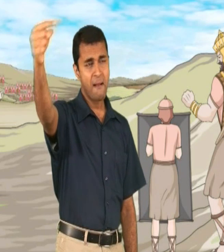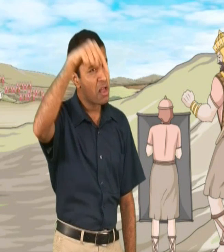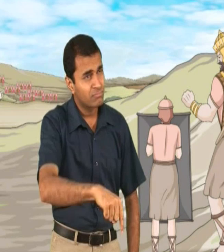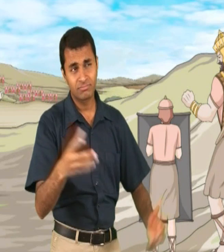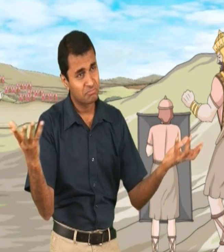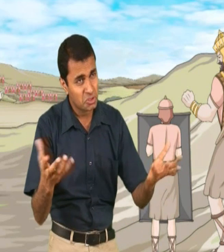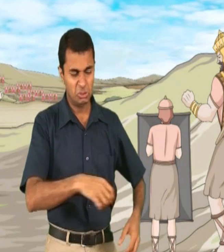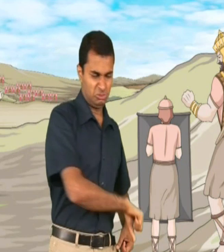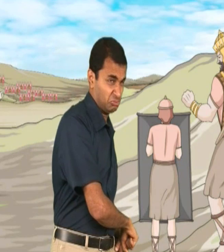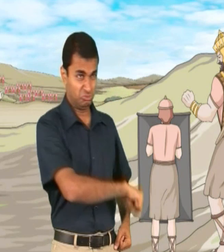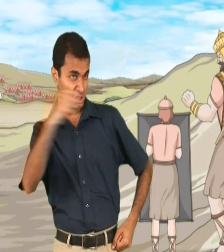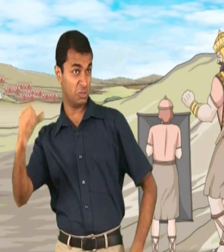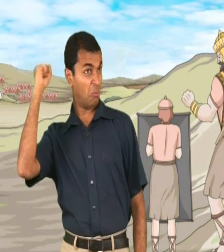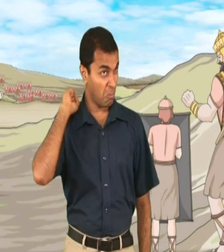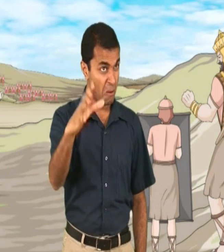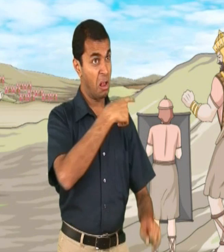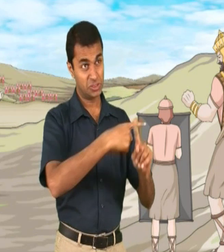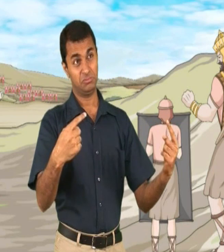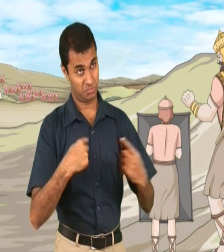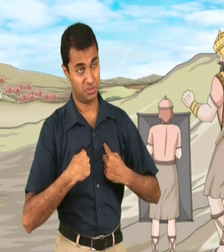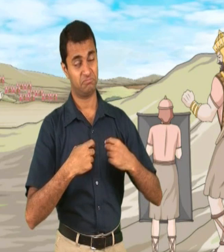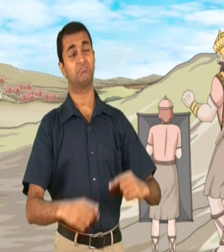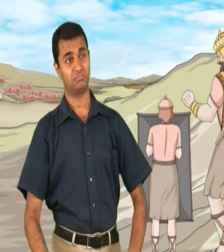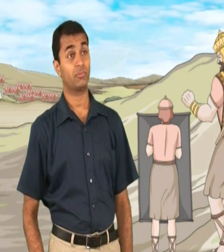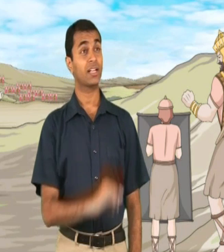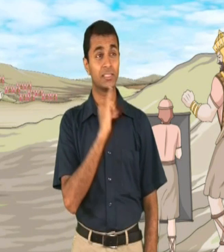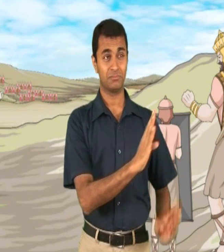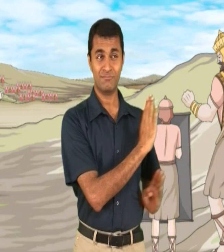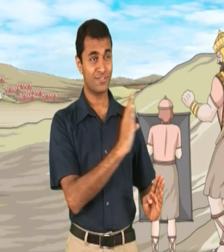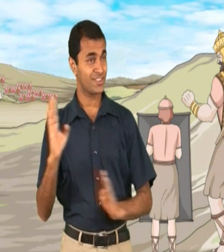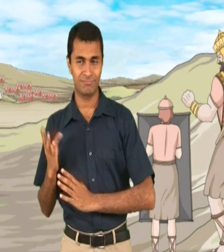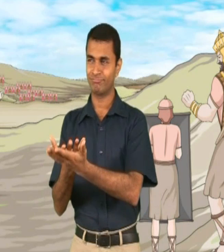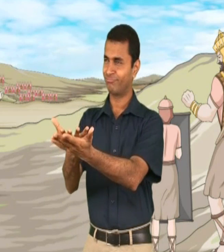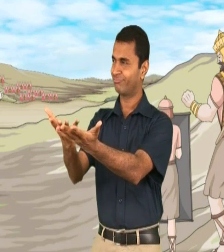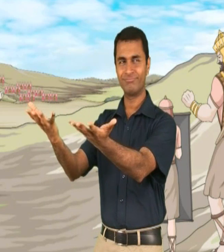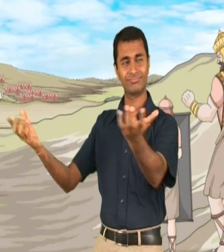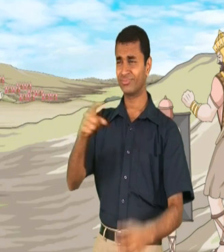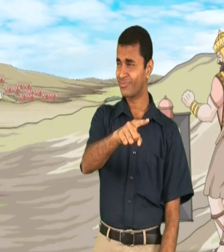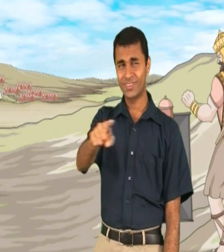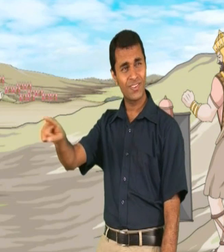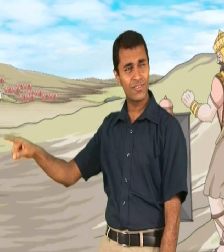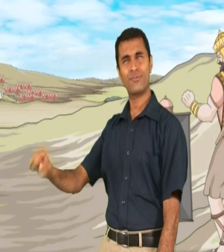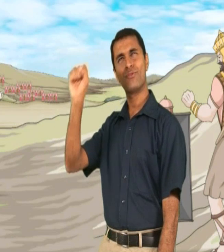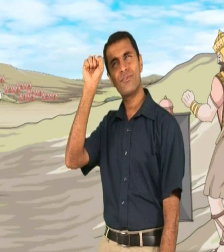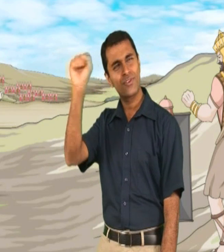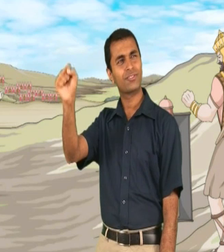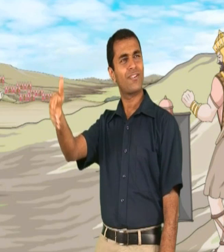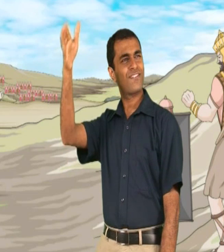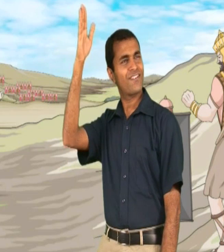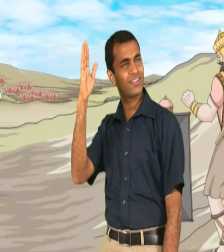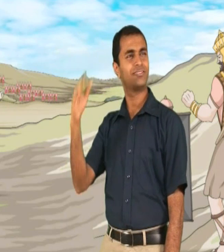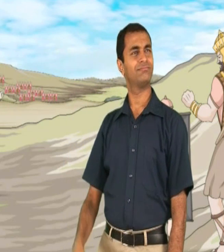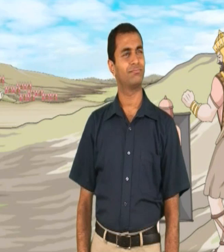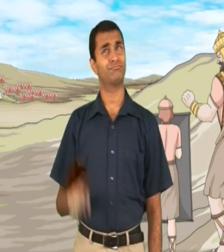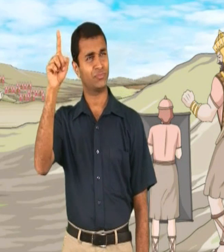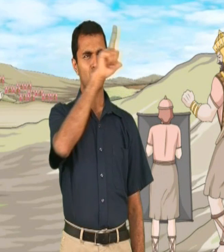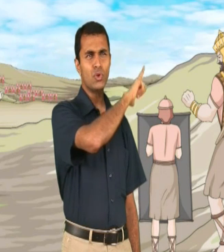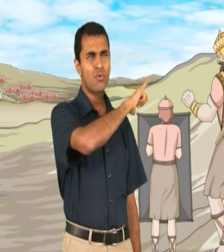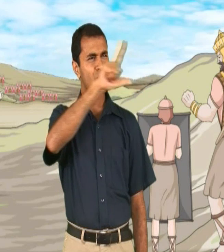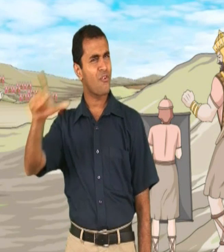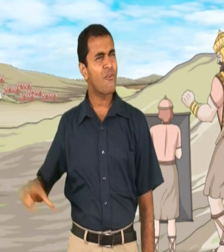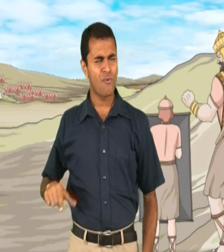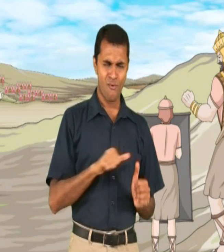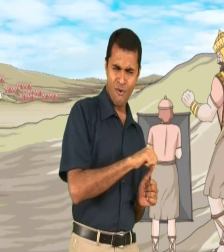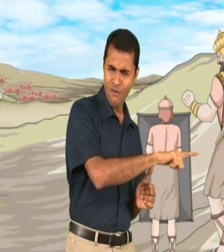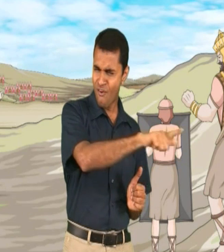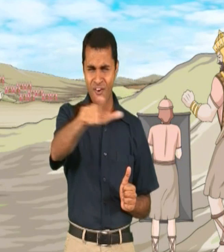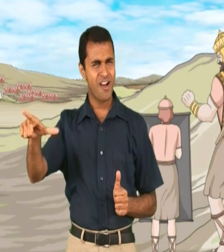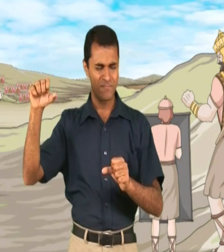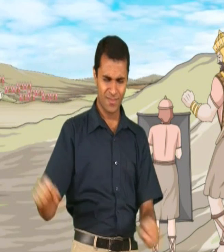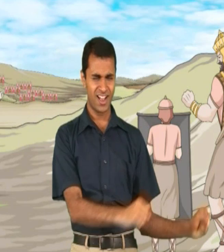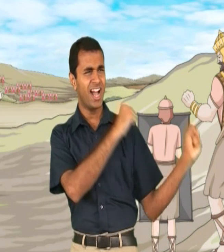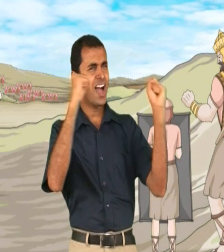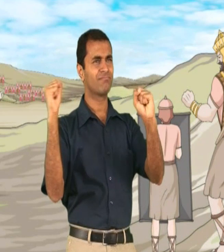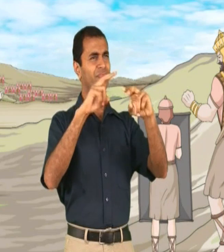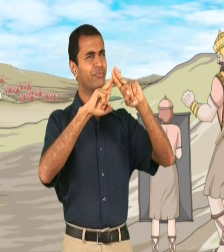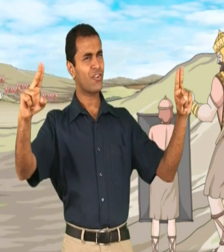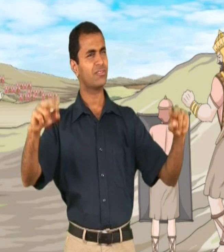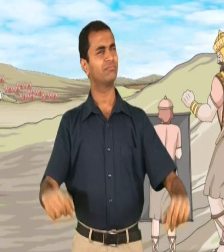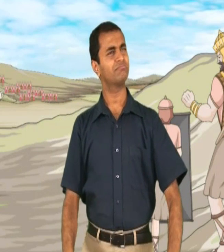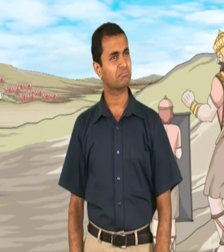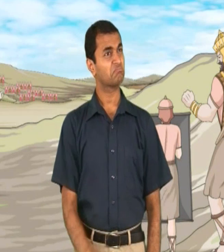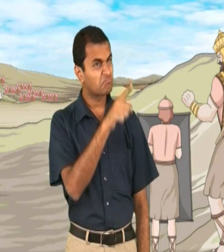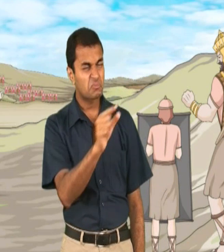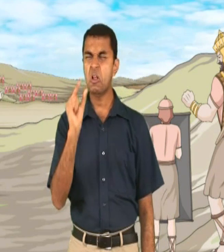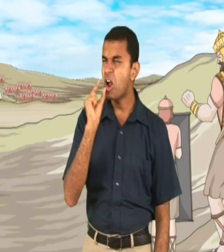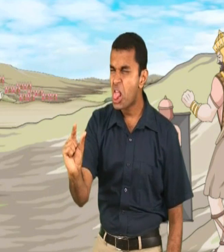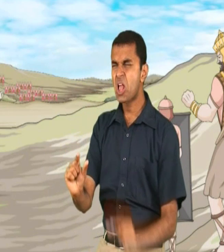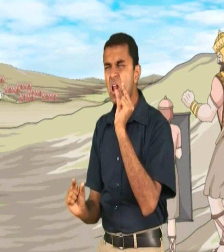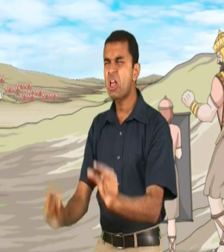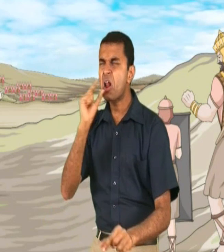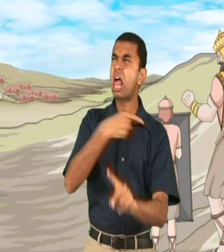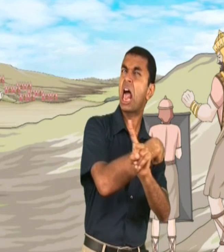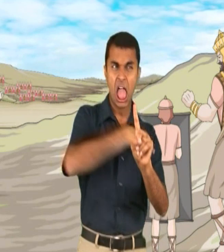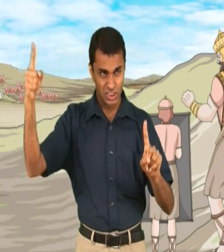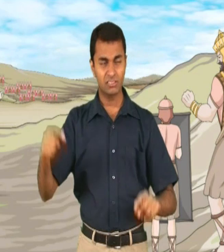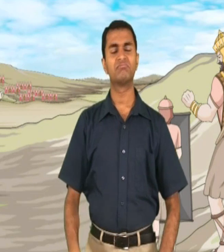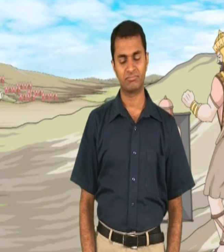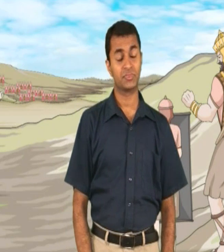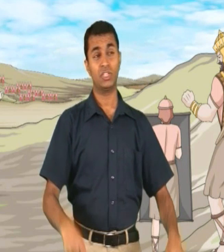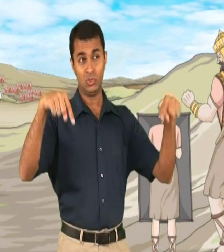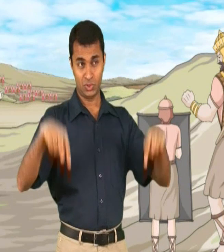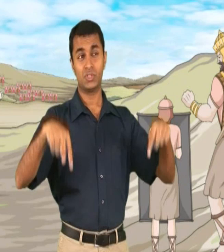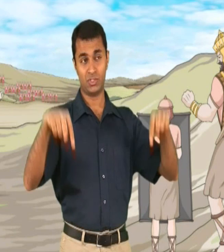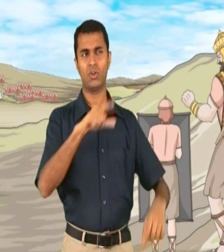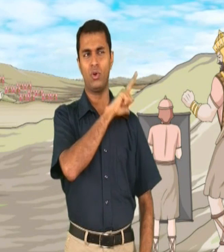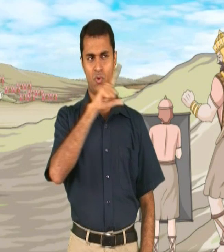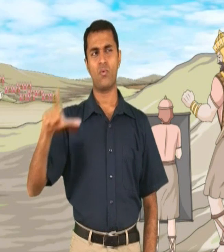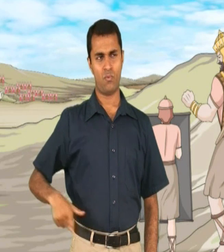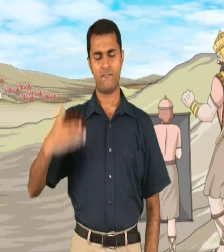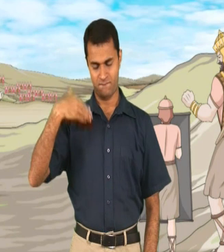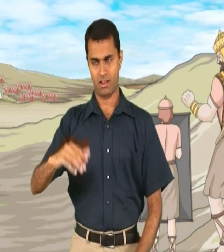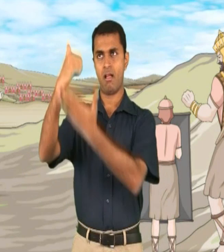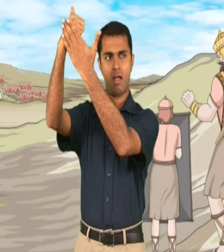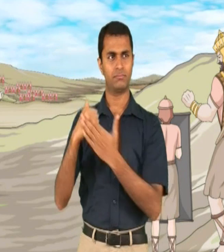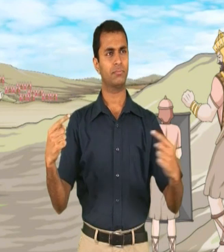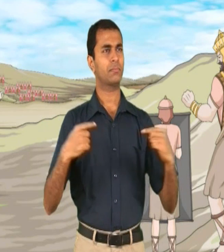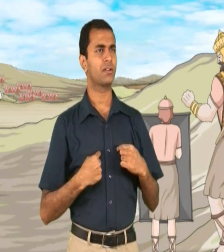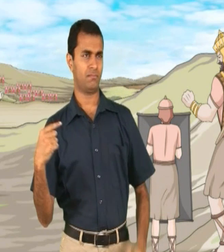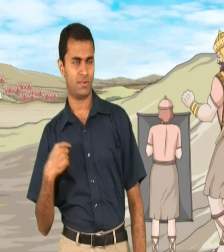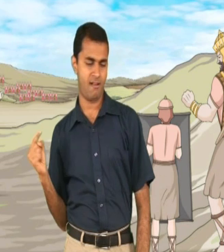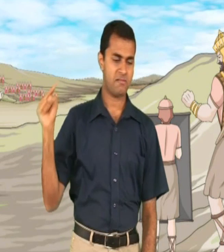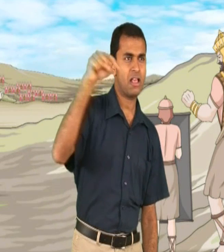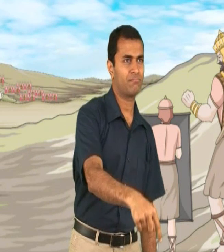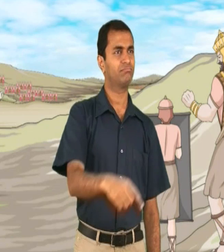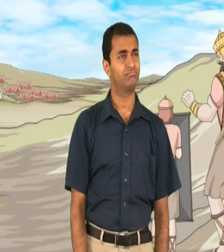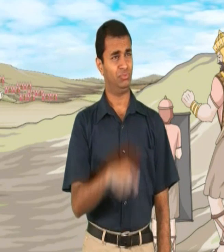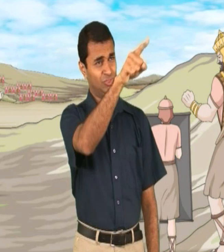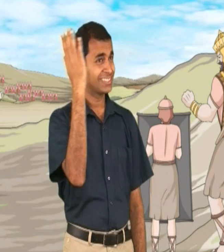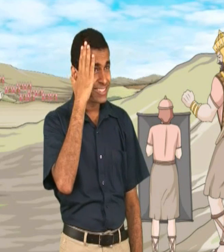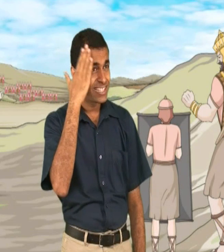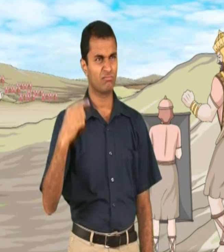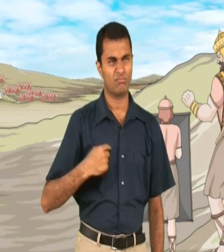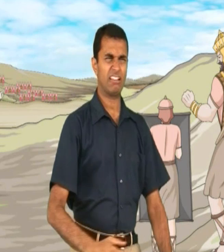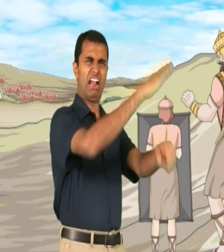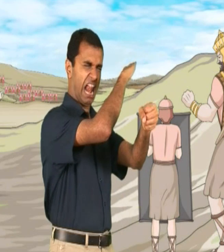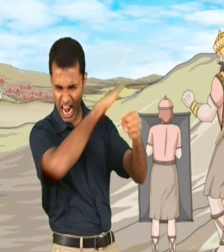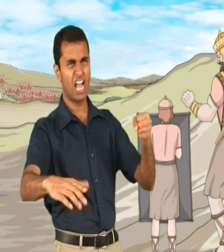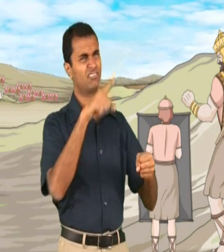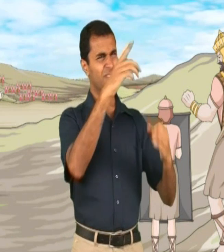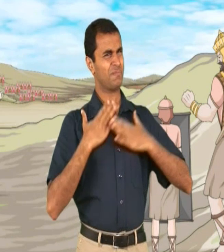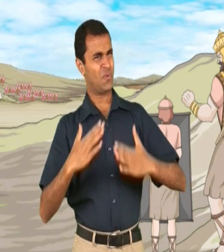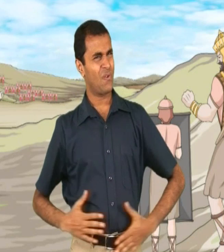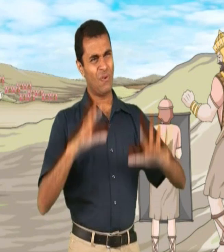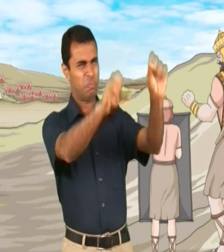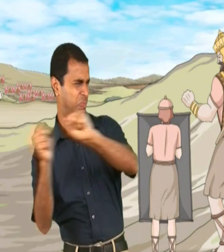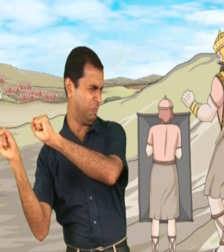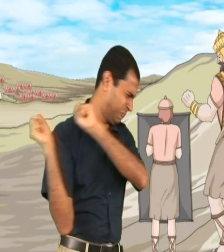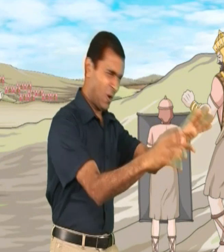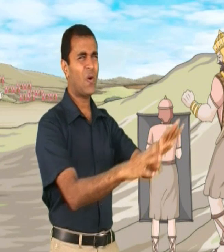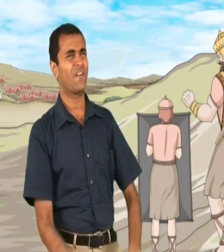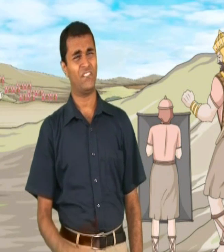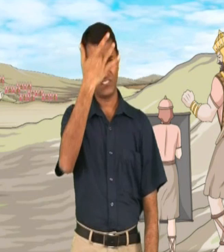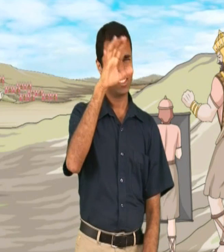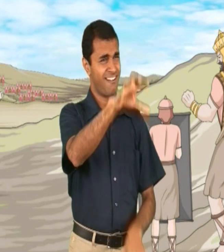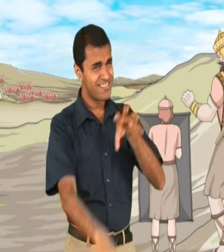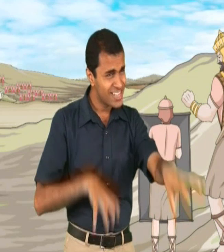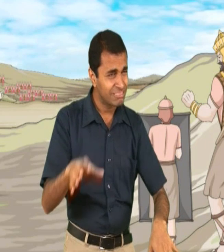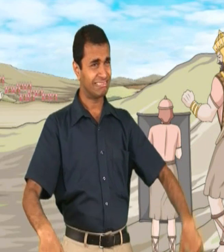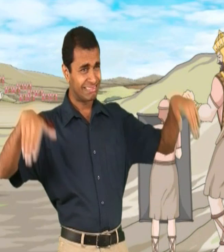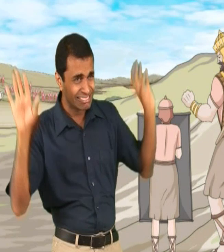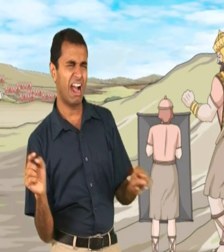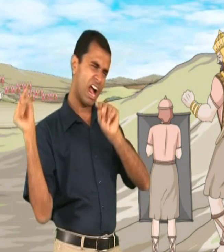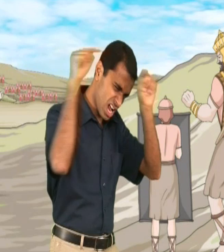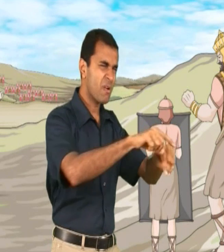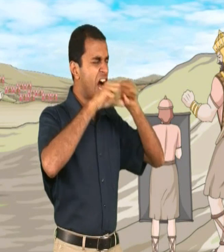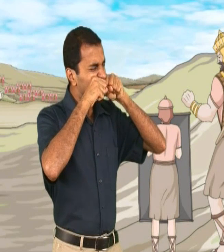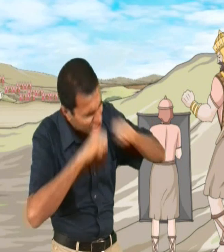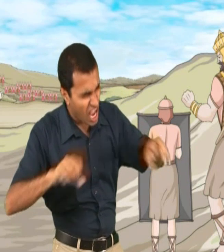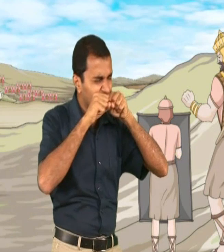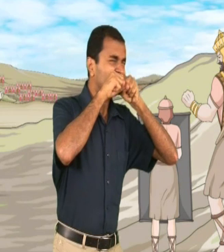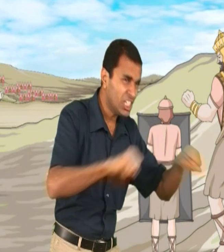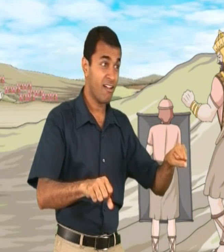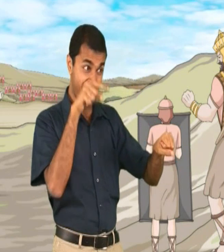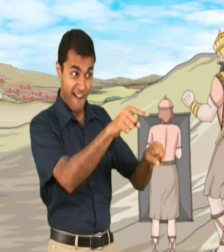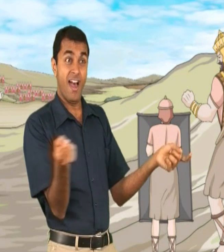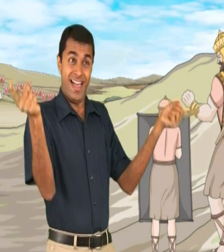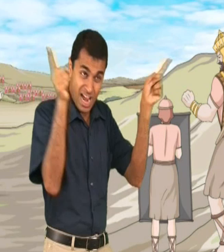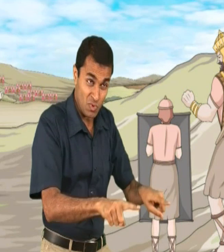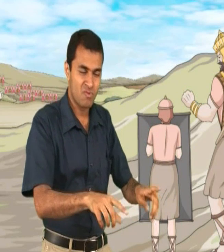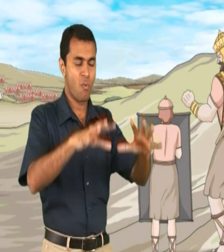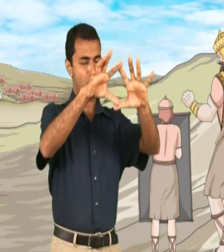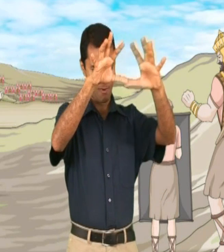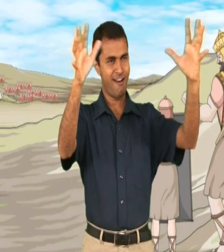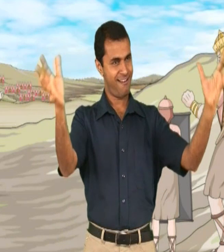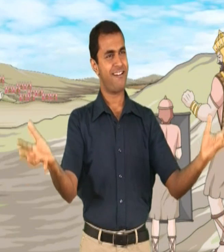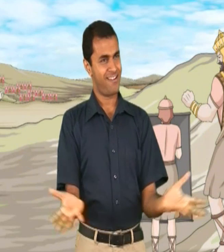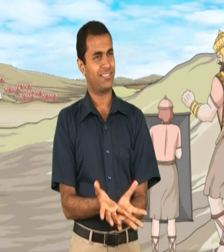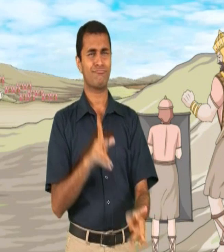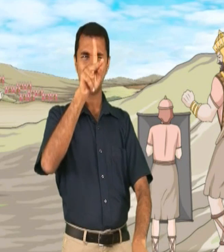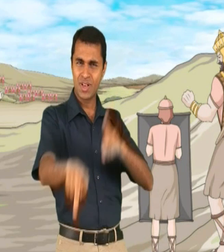This day the LORD will deliver you into my hand. This day I will strike you down, cut off your head, and give the carcasses of the Philistines to the birds of the air and the creatures of the earth.